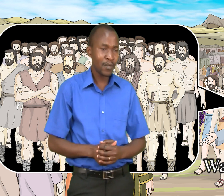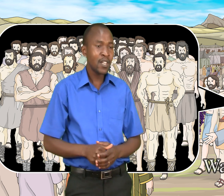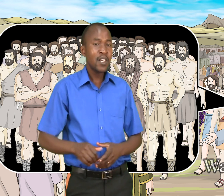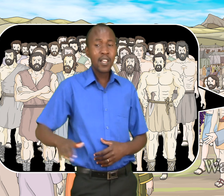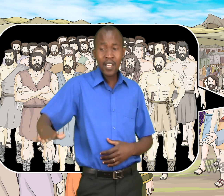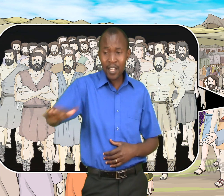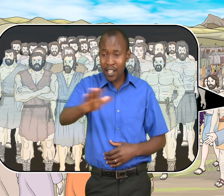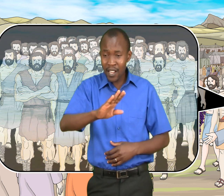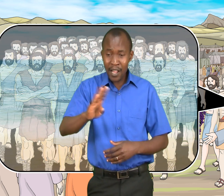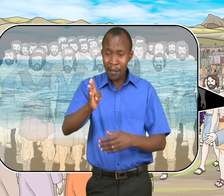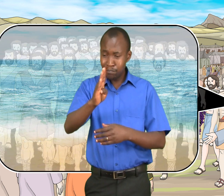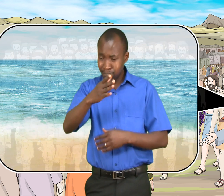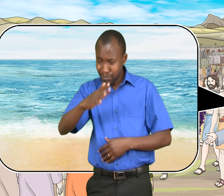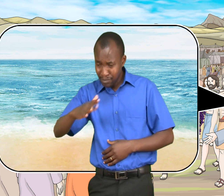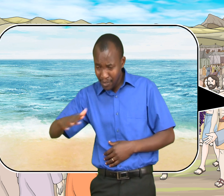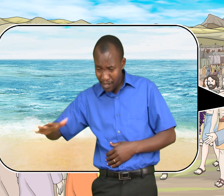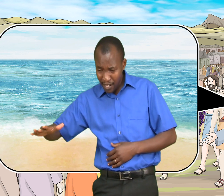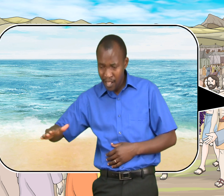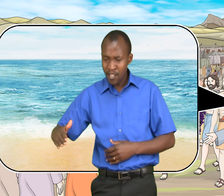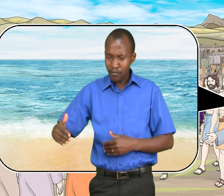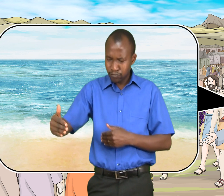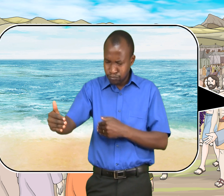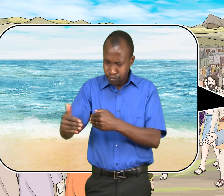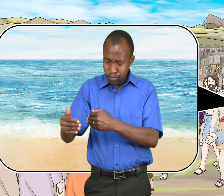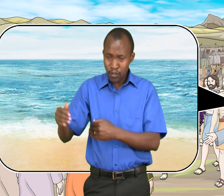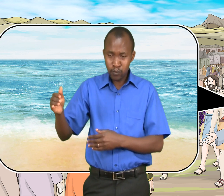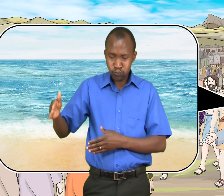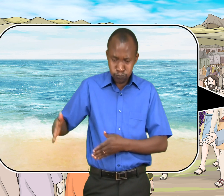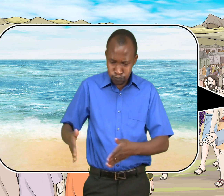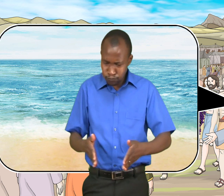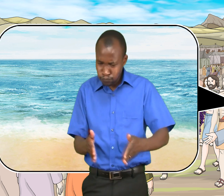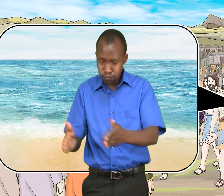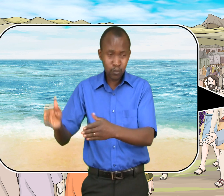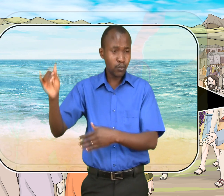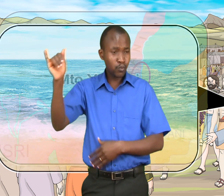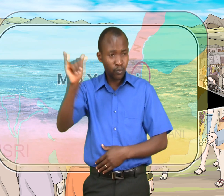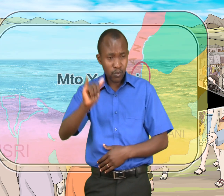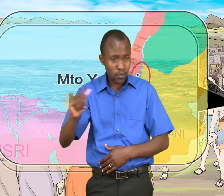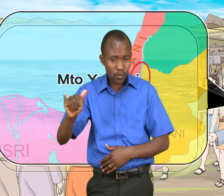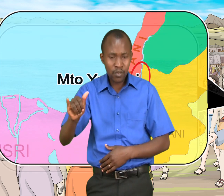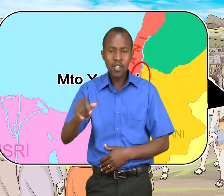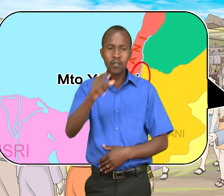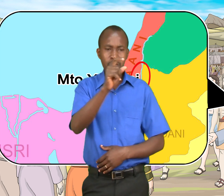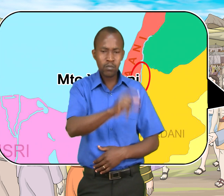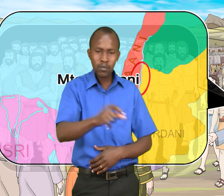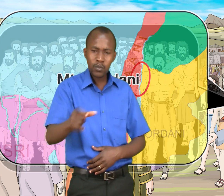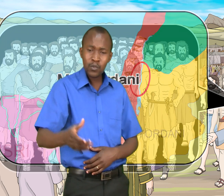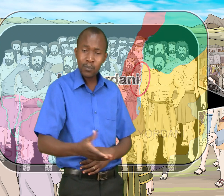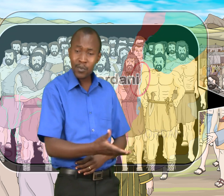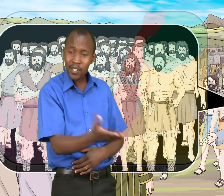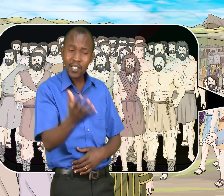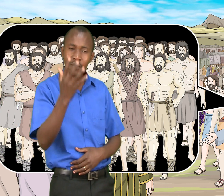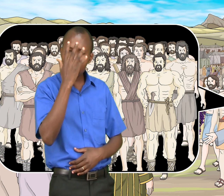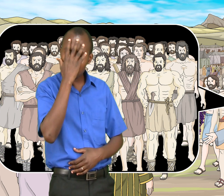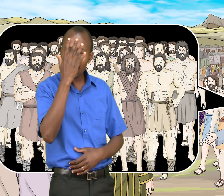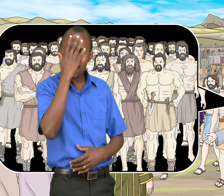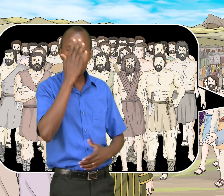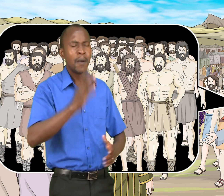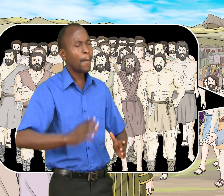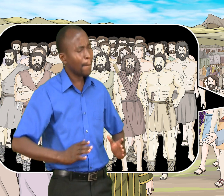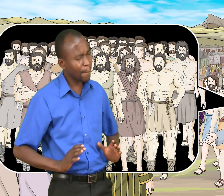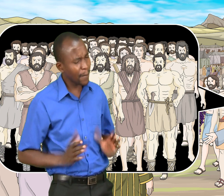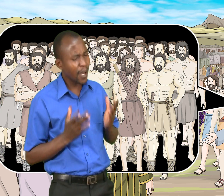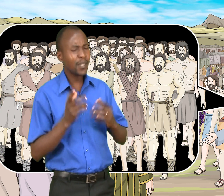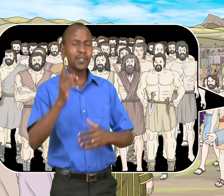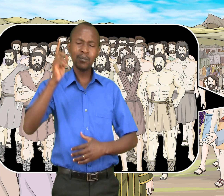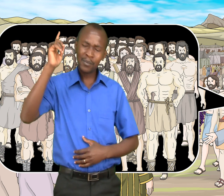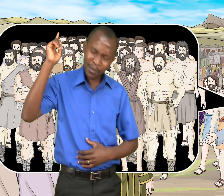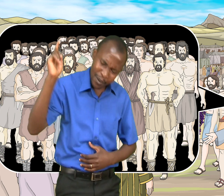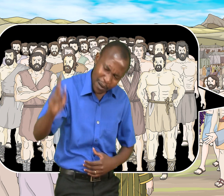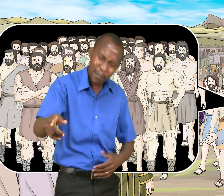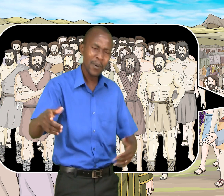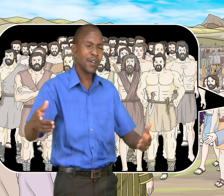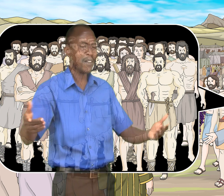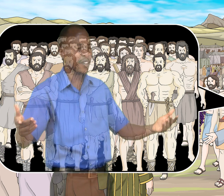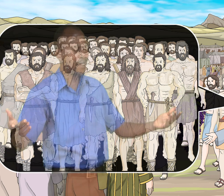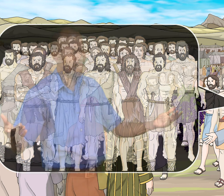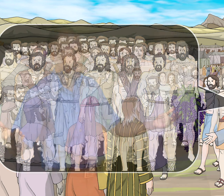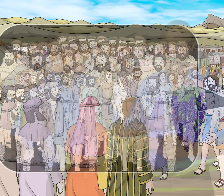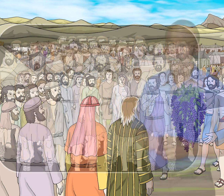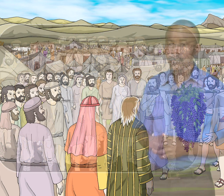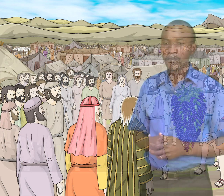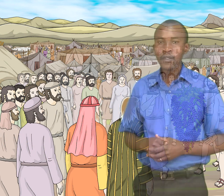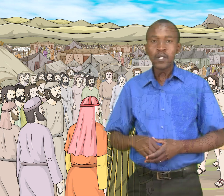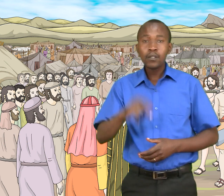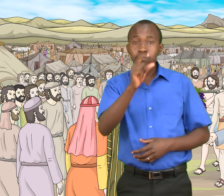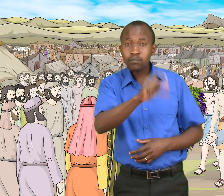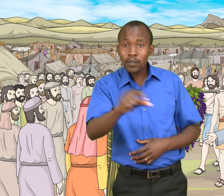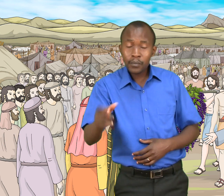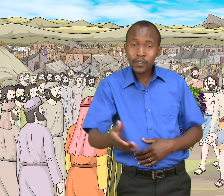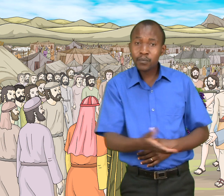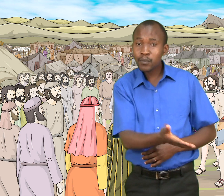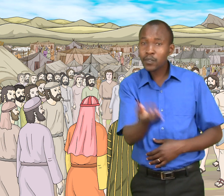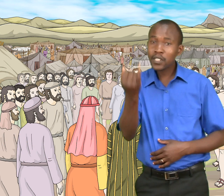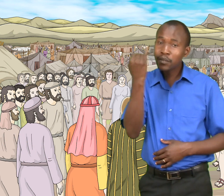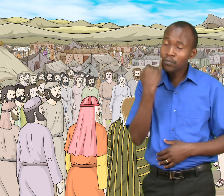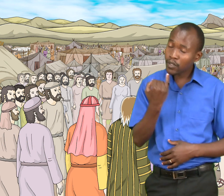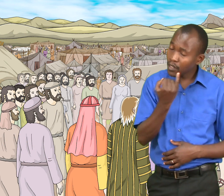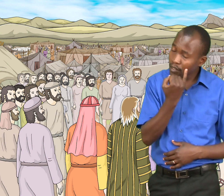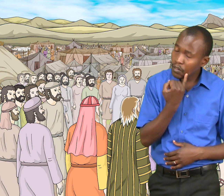and the Canaanites live by the sea and along the Jordan.”